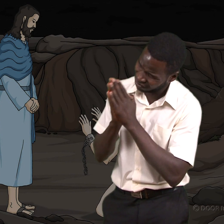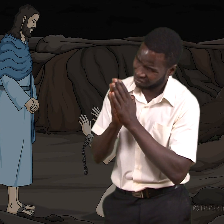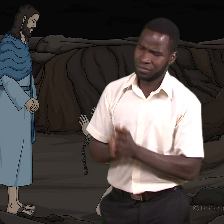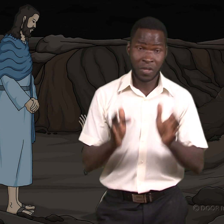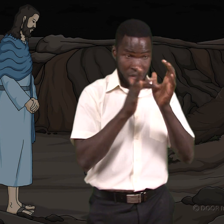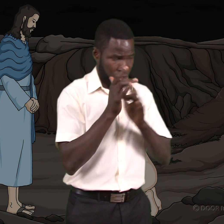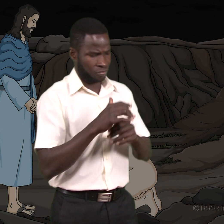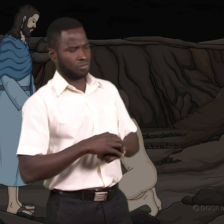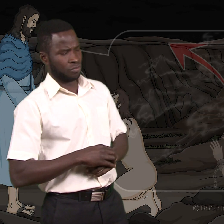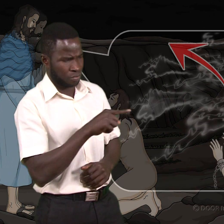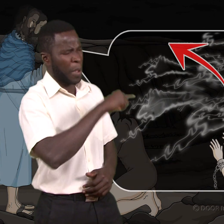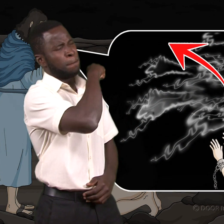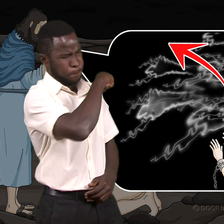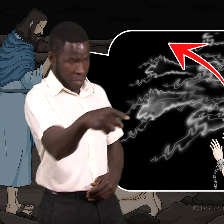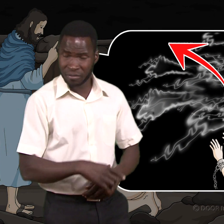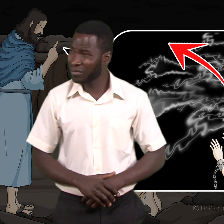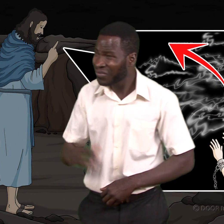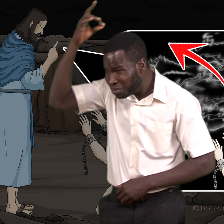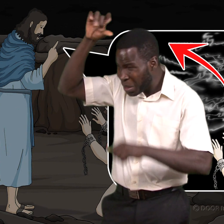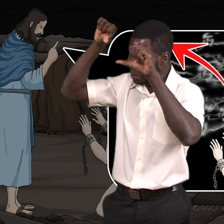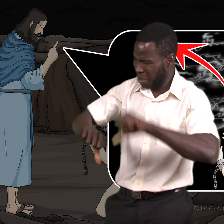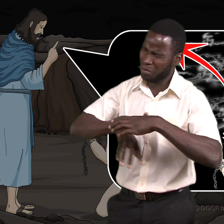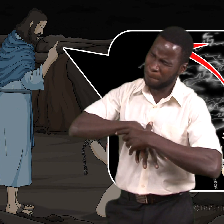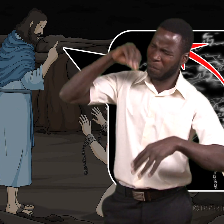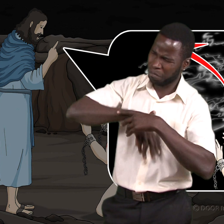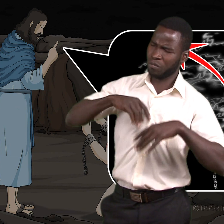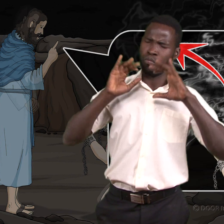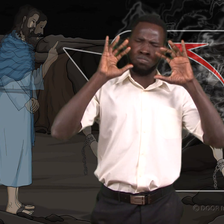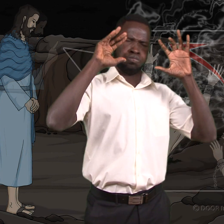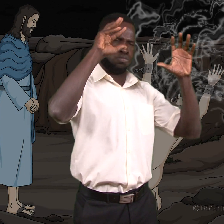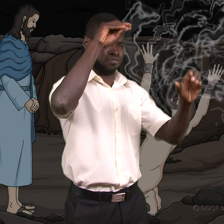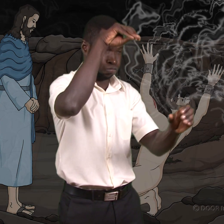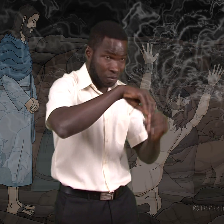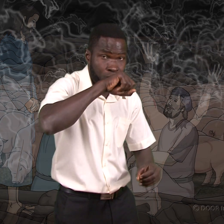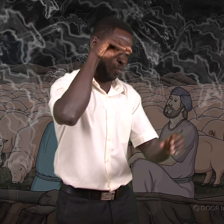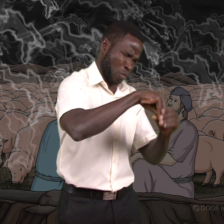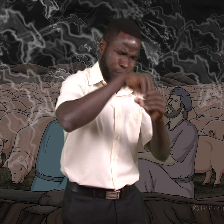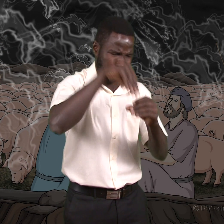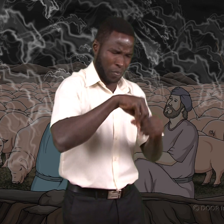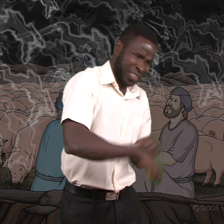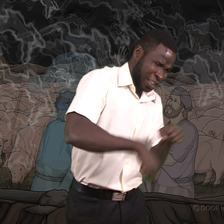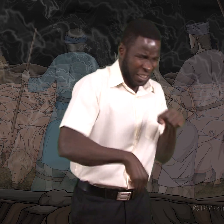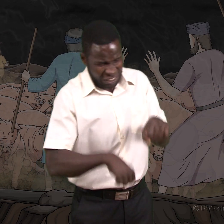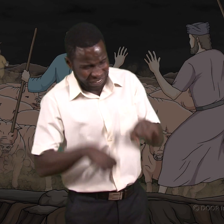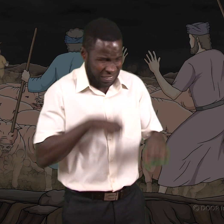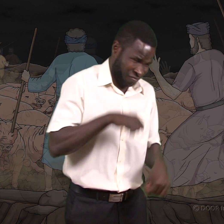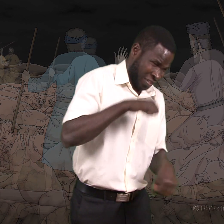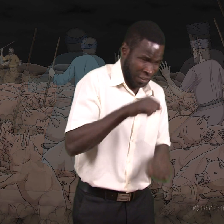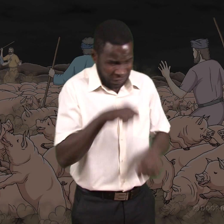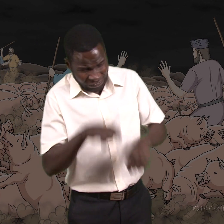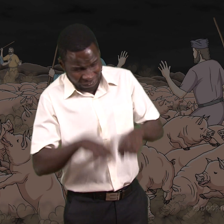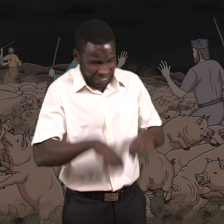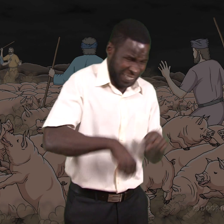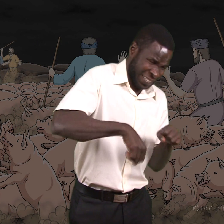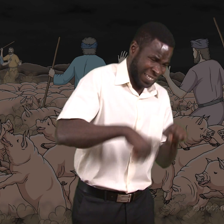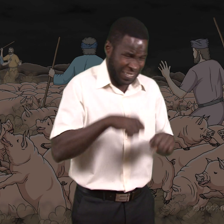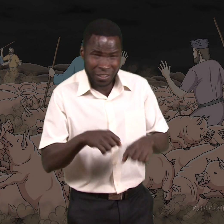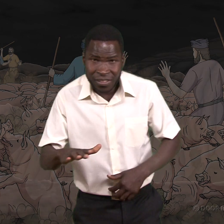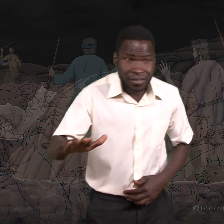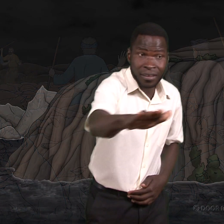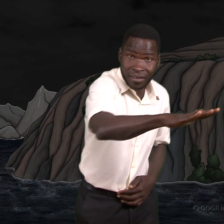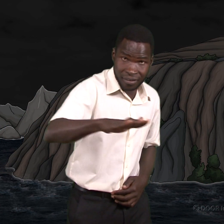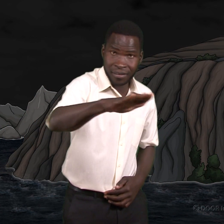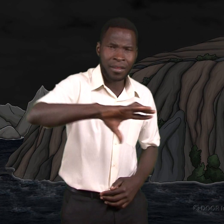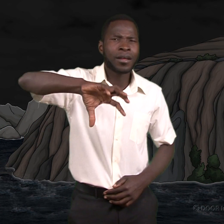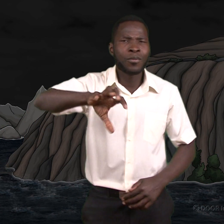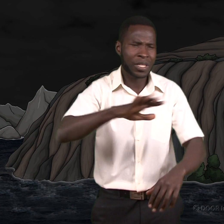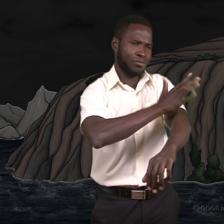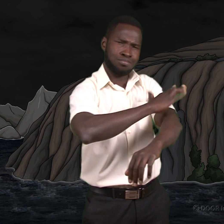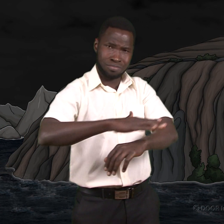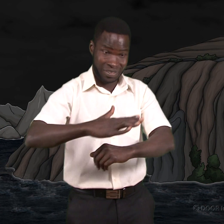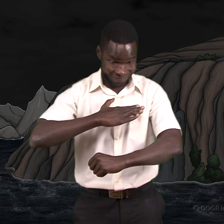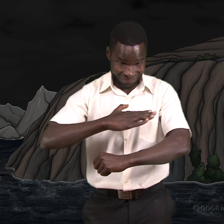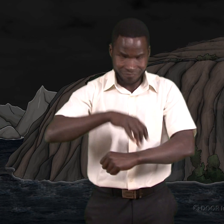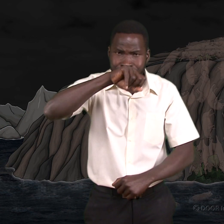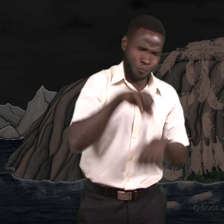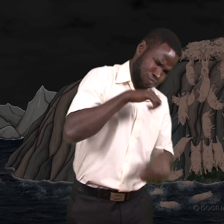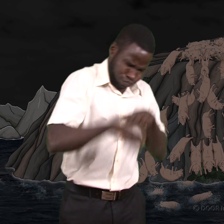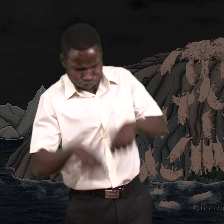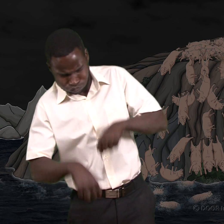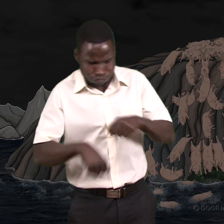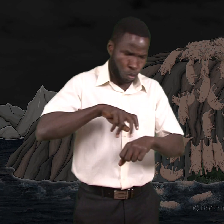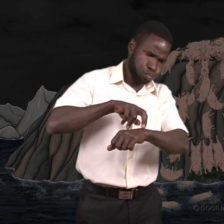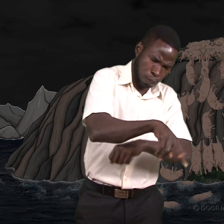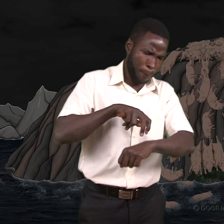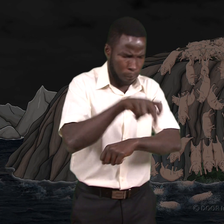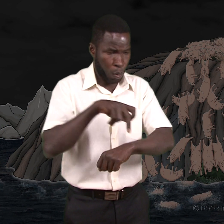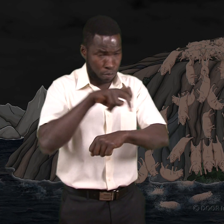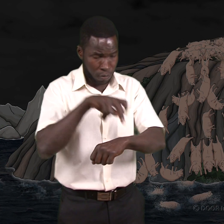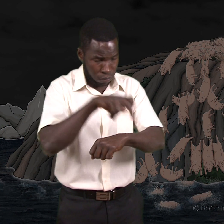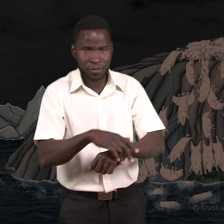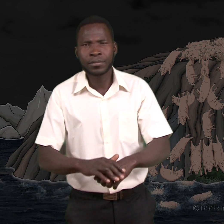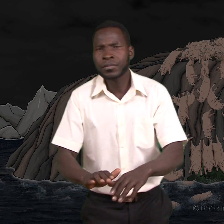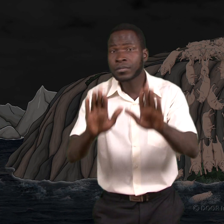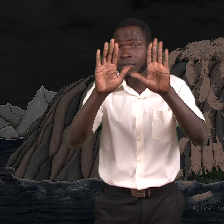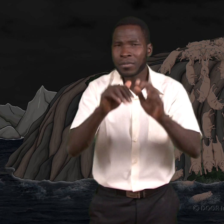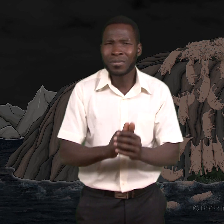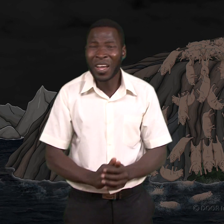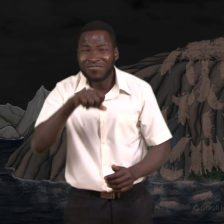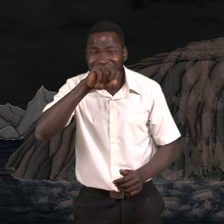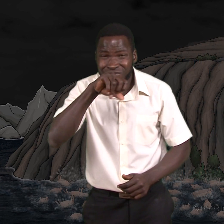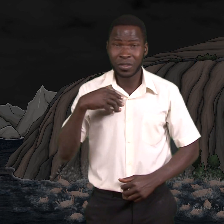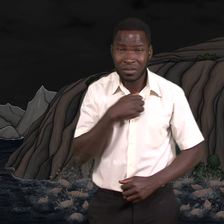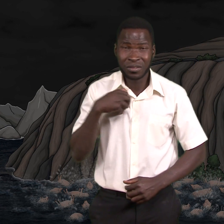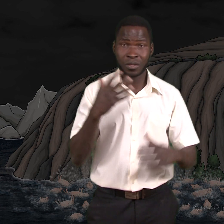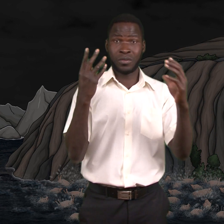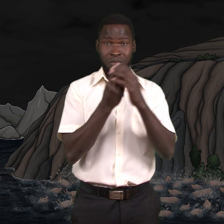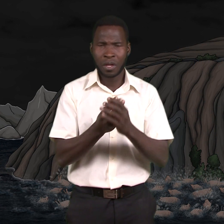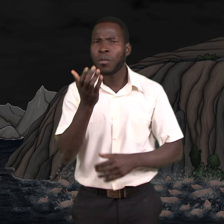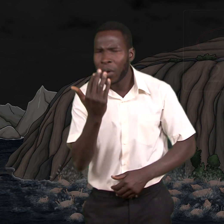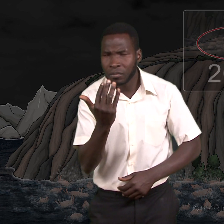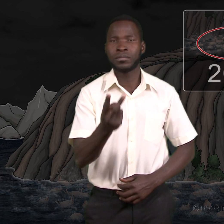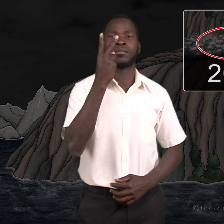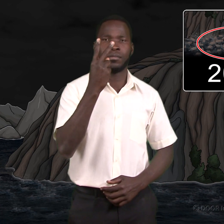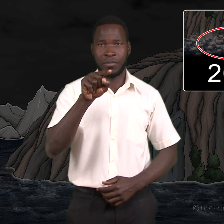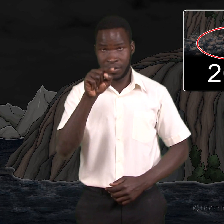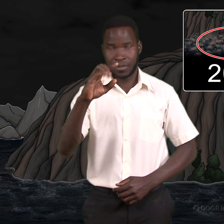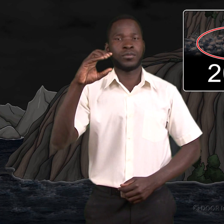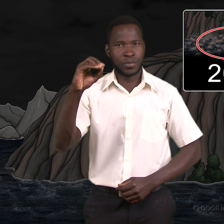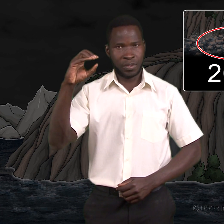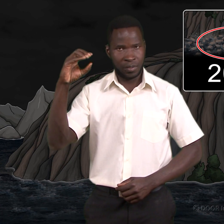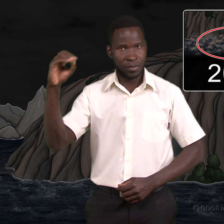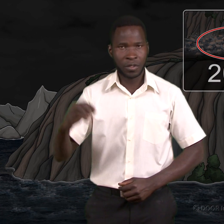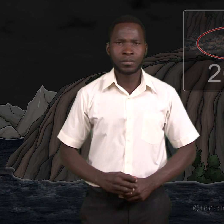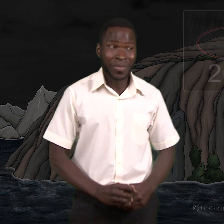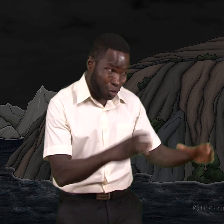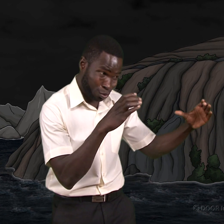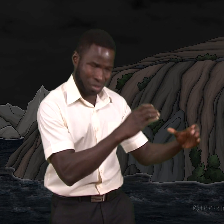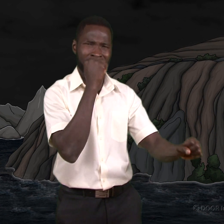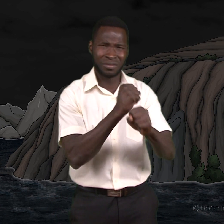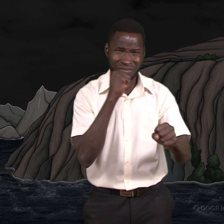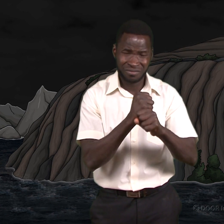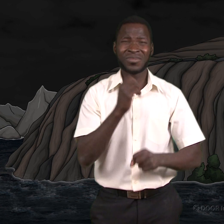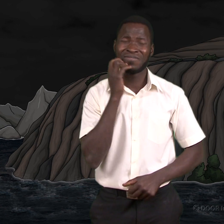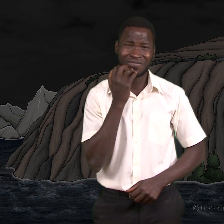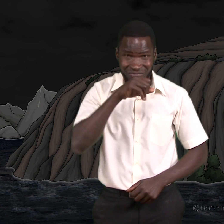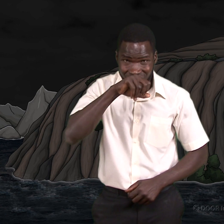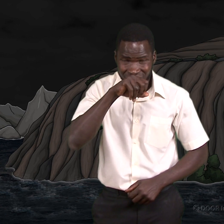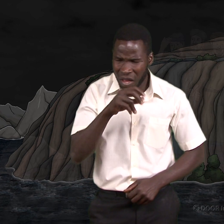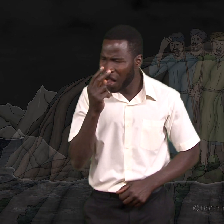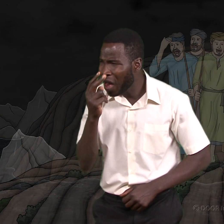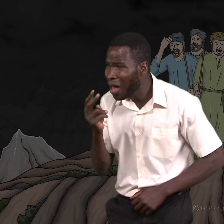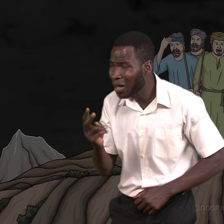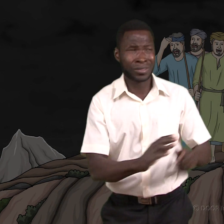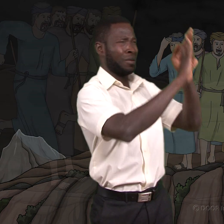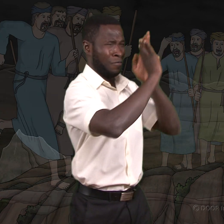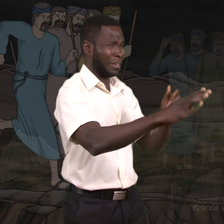He gave them permission, and the unclean spirits came out and went into the pigs, and the herd of about two thousand rushed down the steep bank into the sea and drowned in the water.